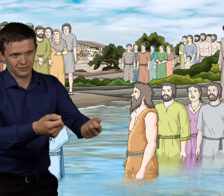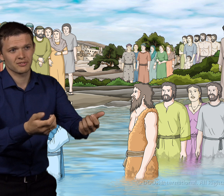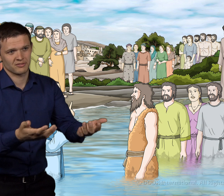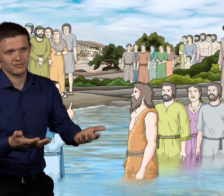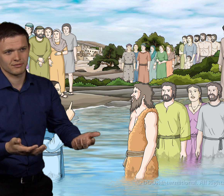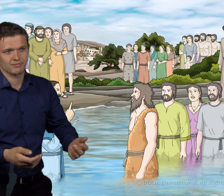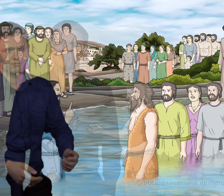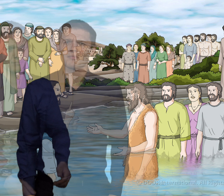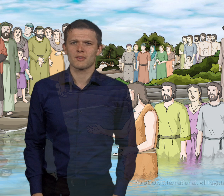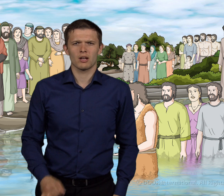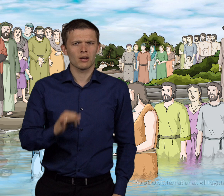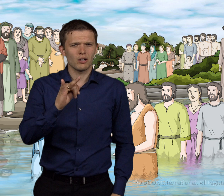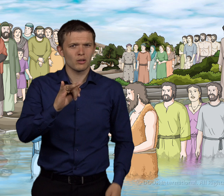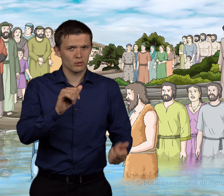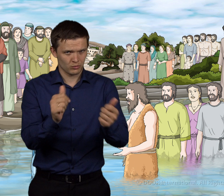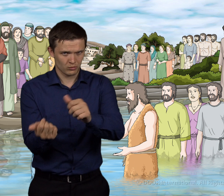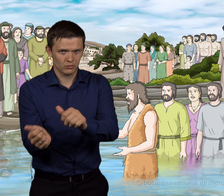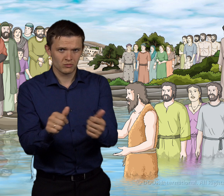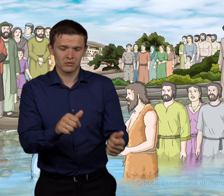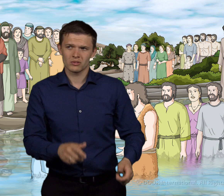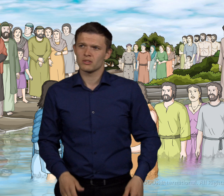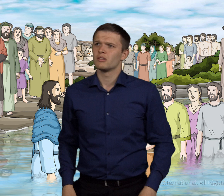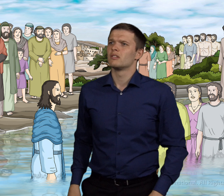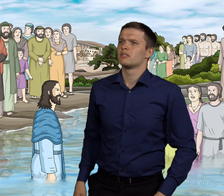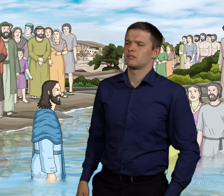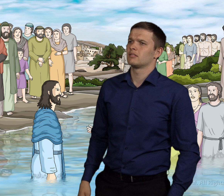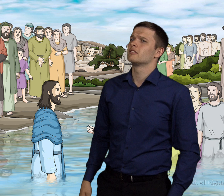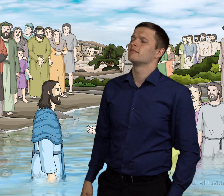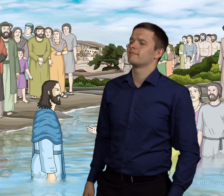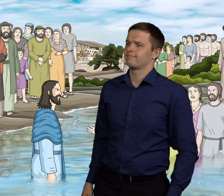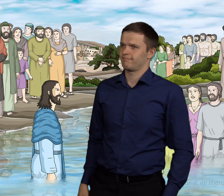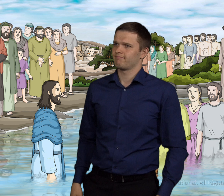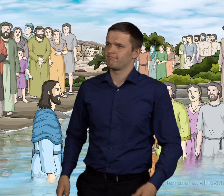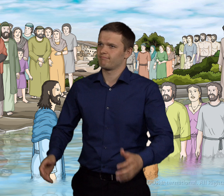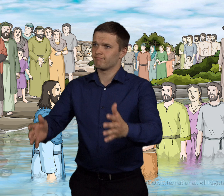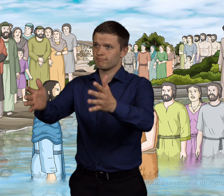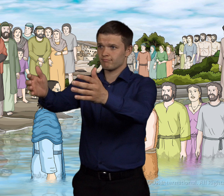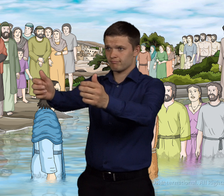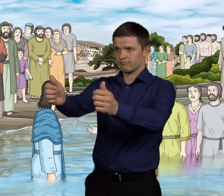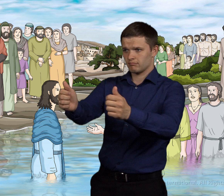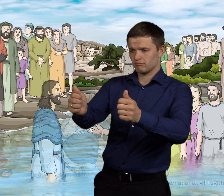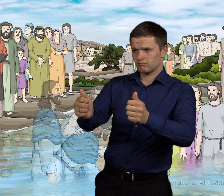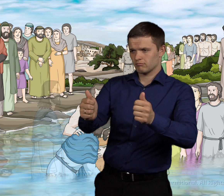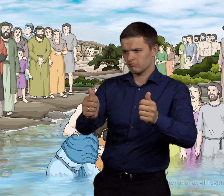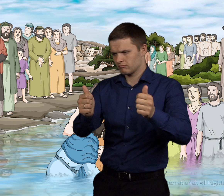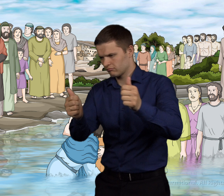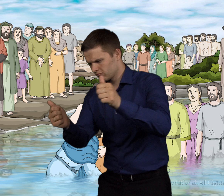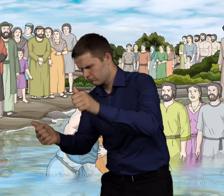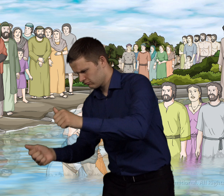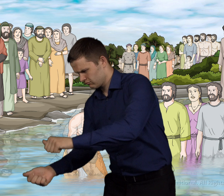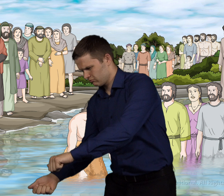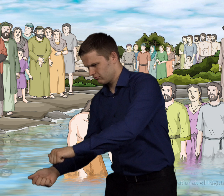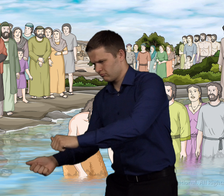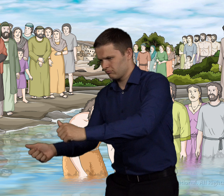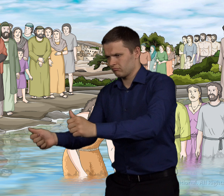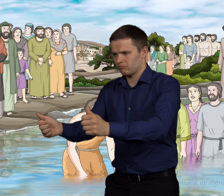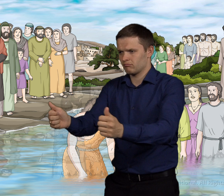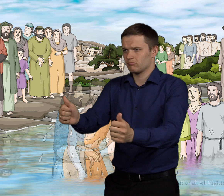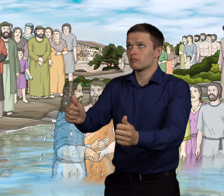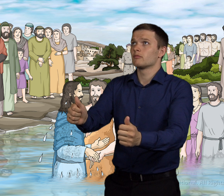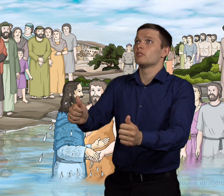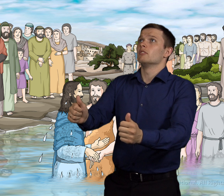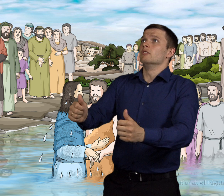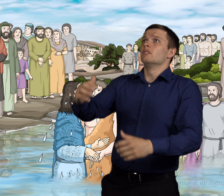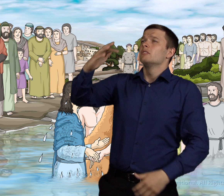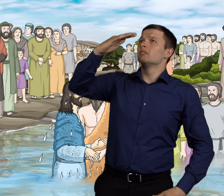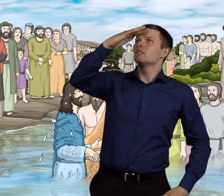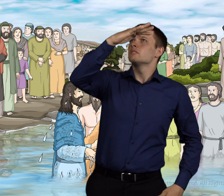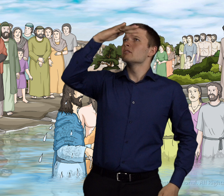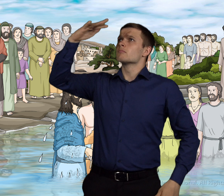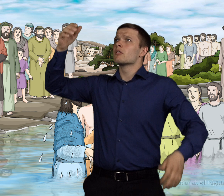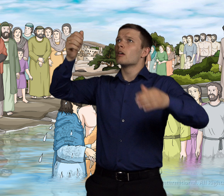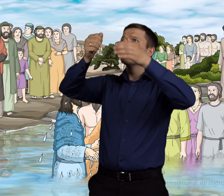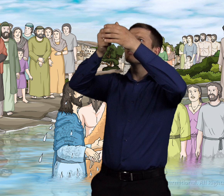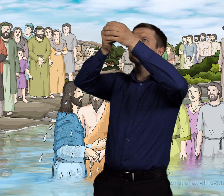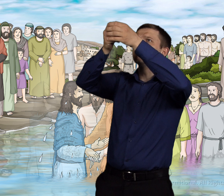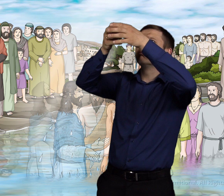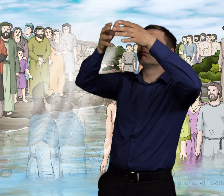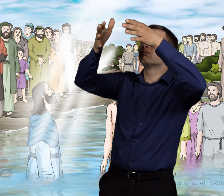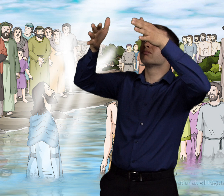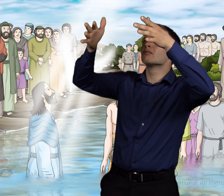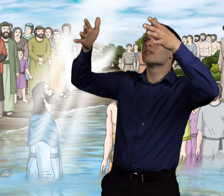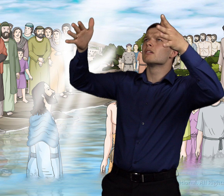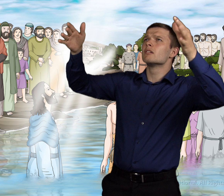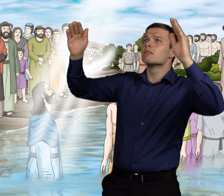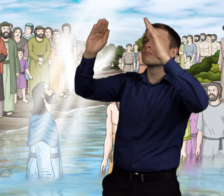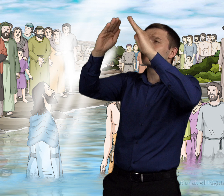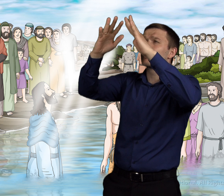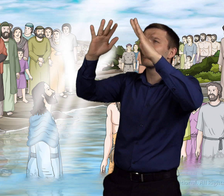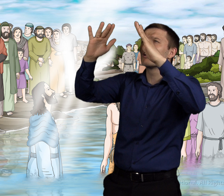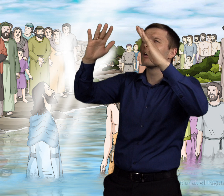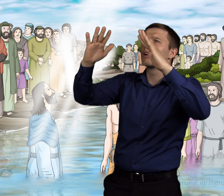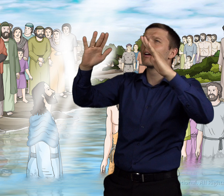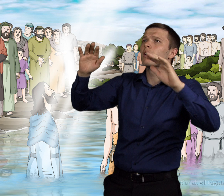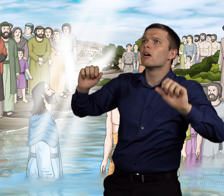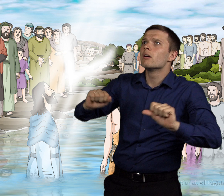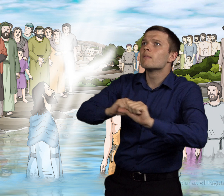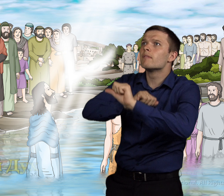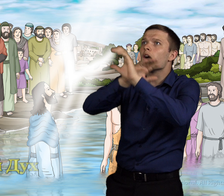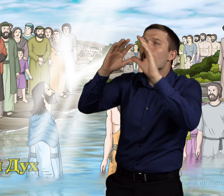As soon as Jesus was baptized, He went up out of the water.